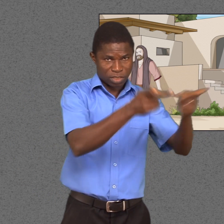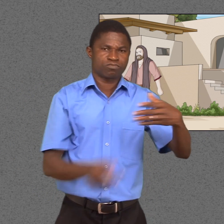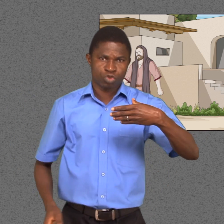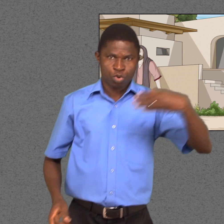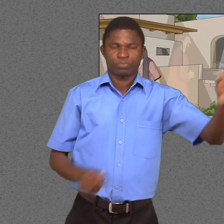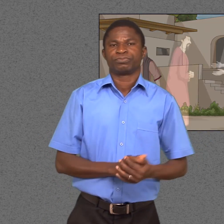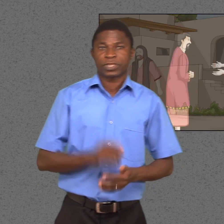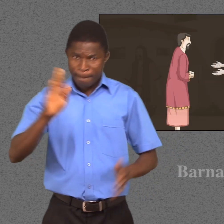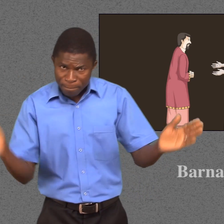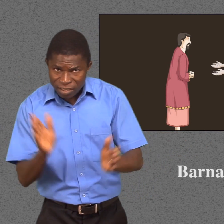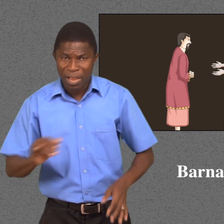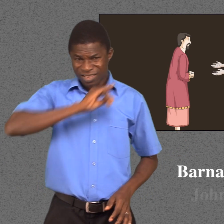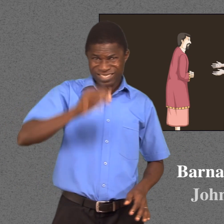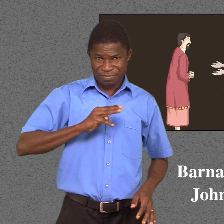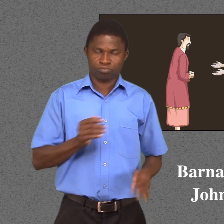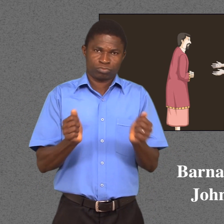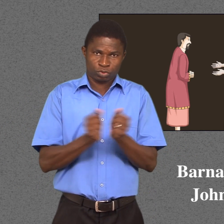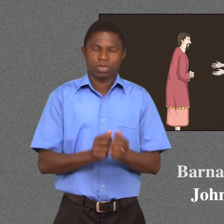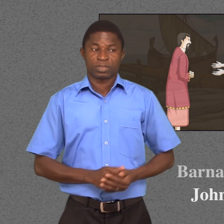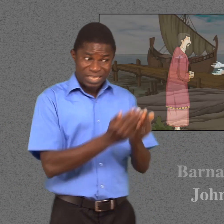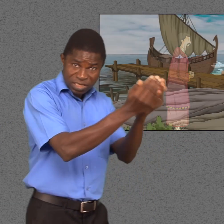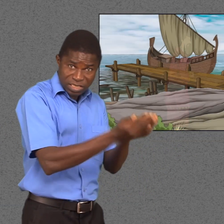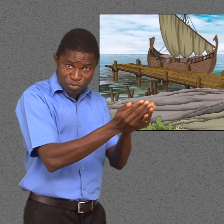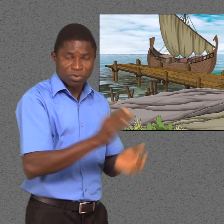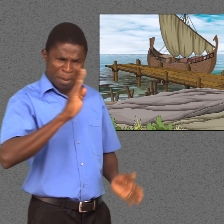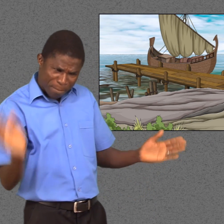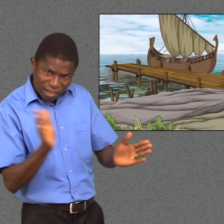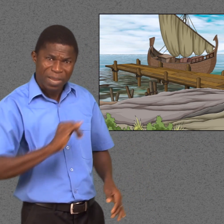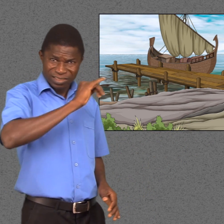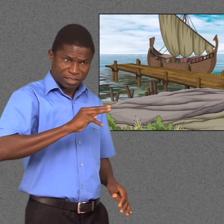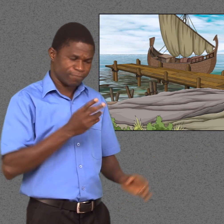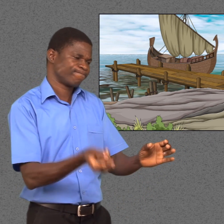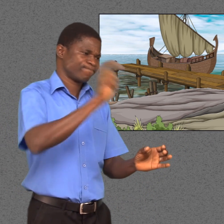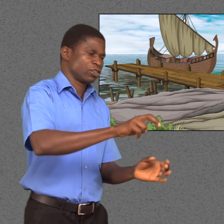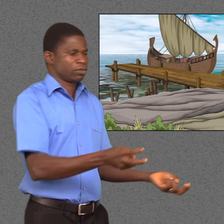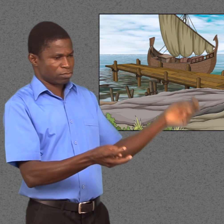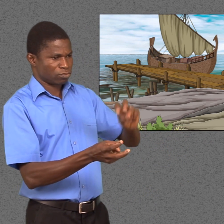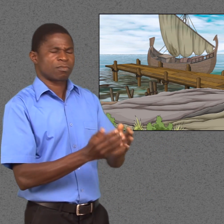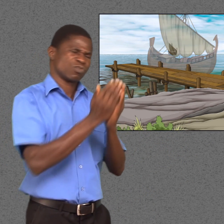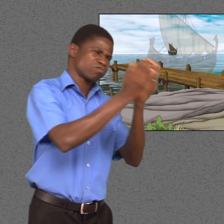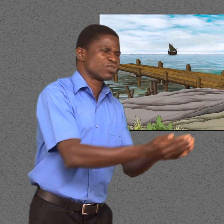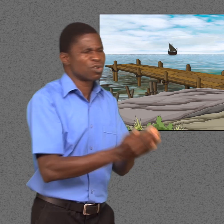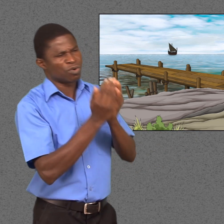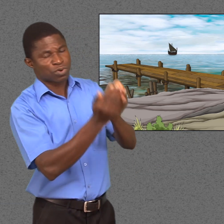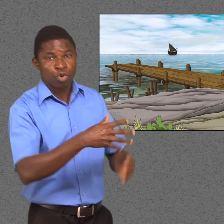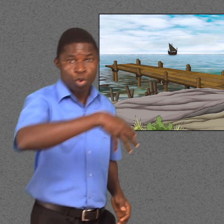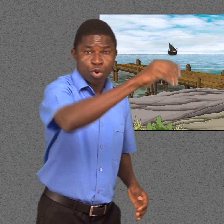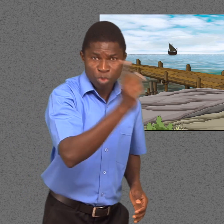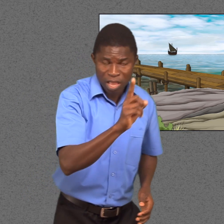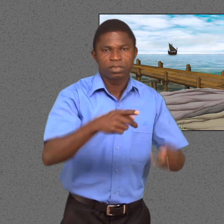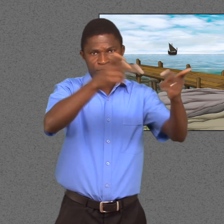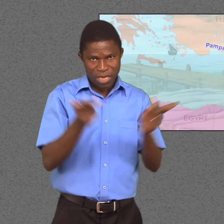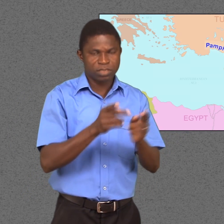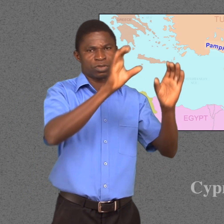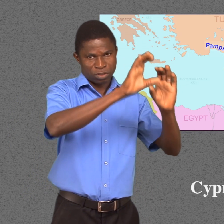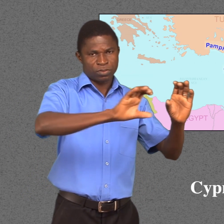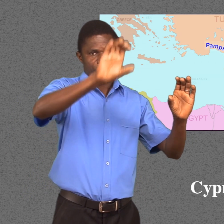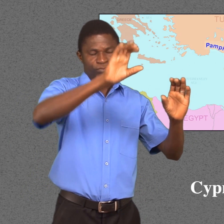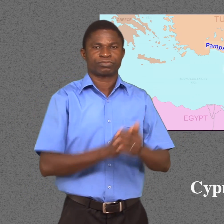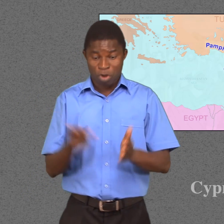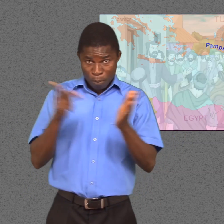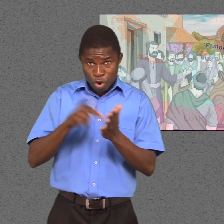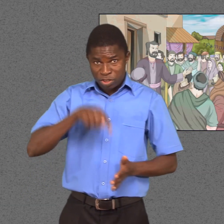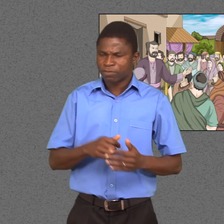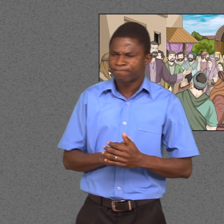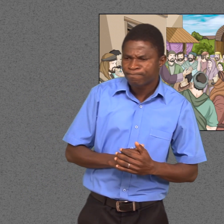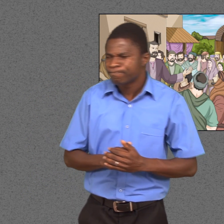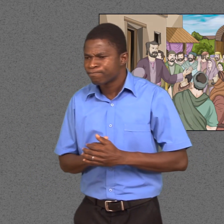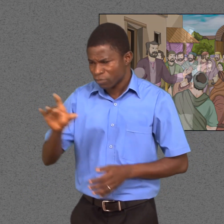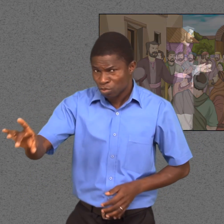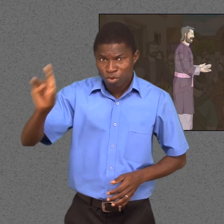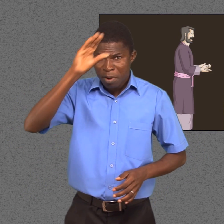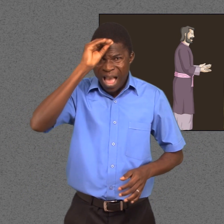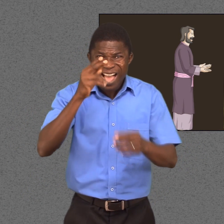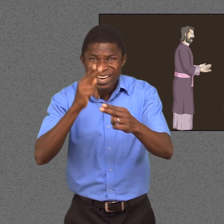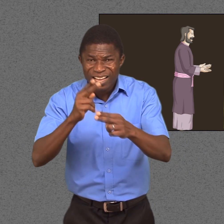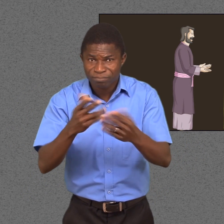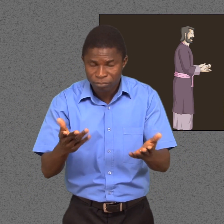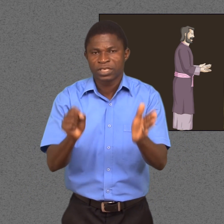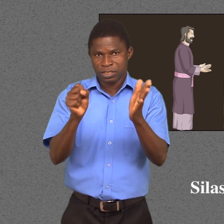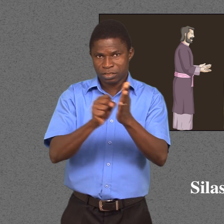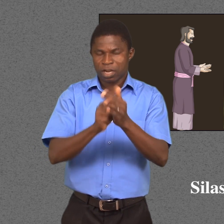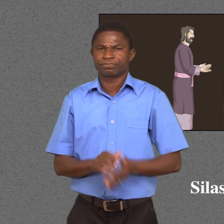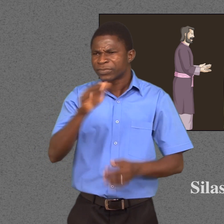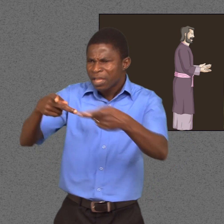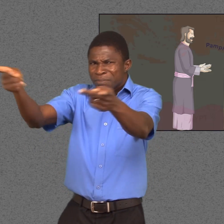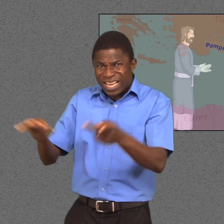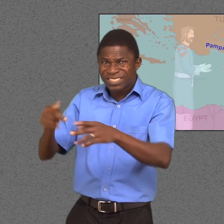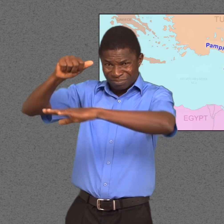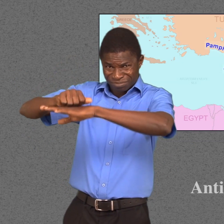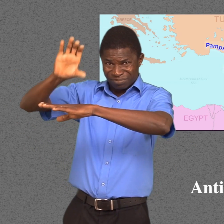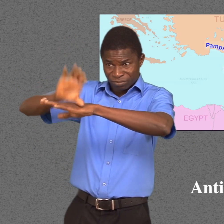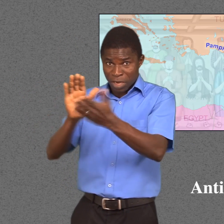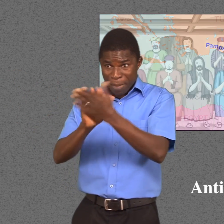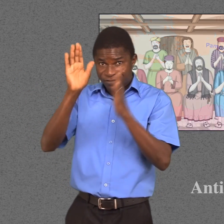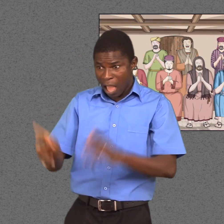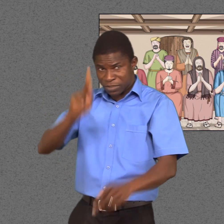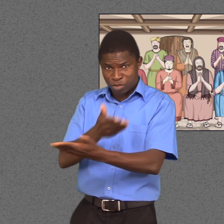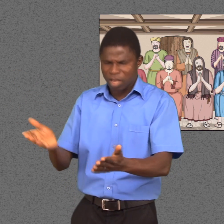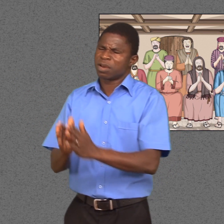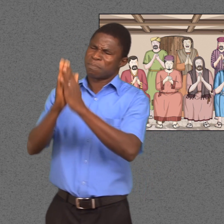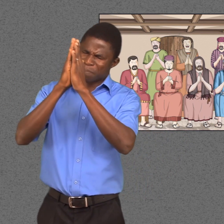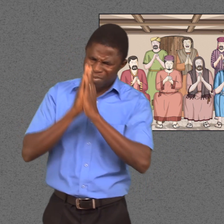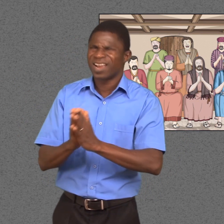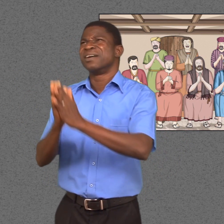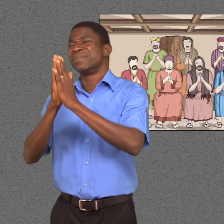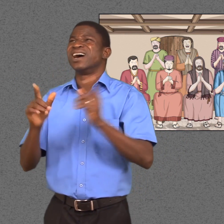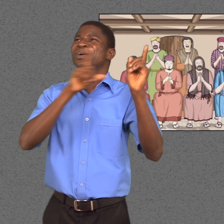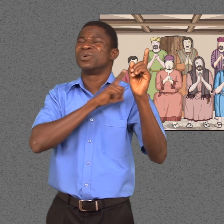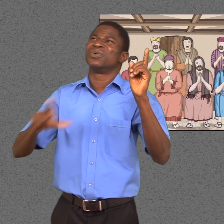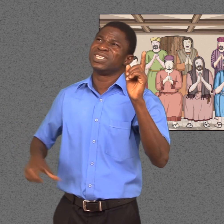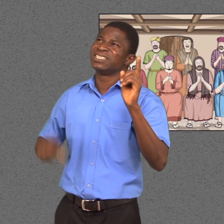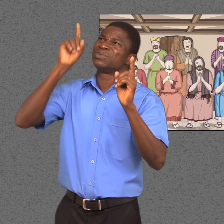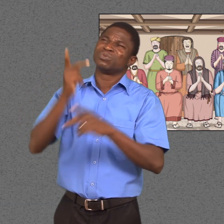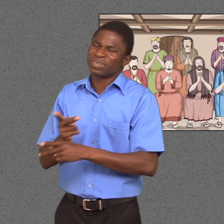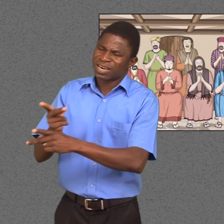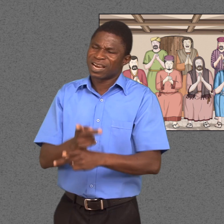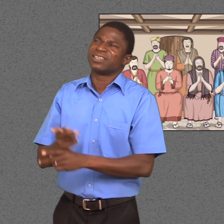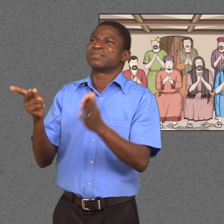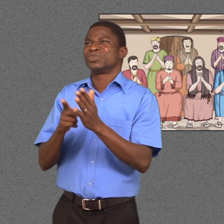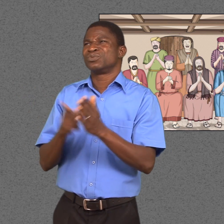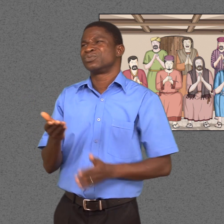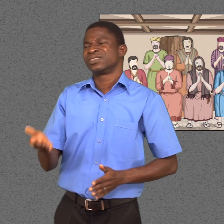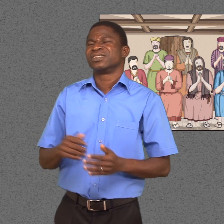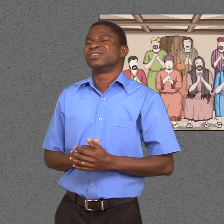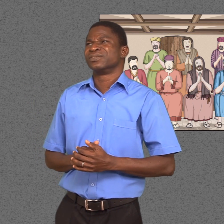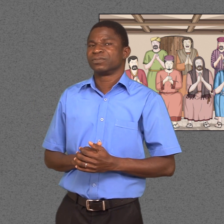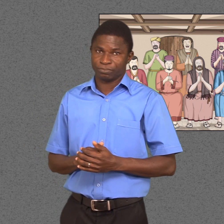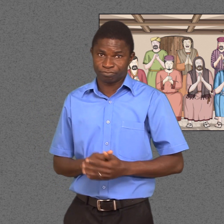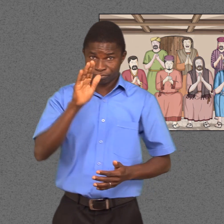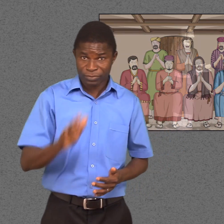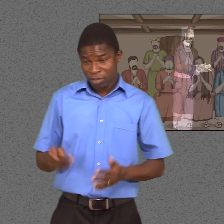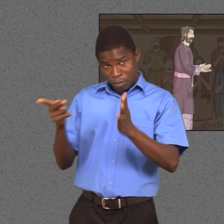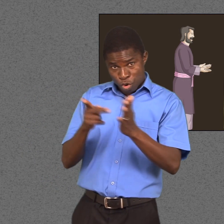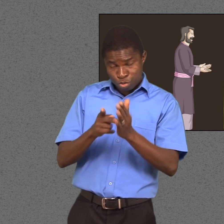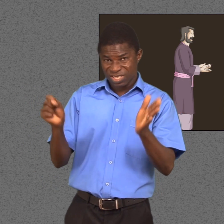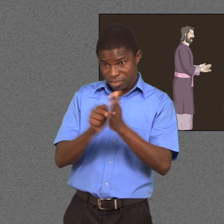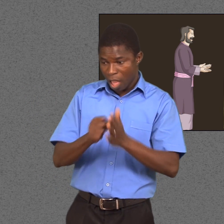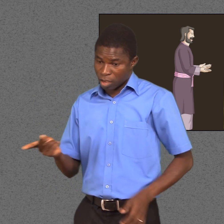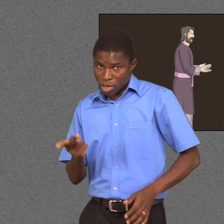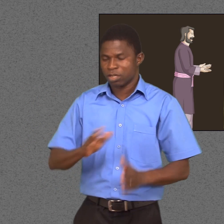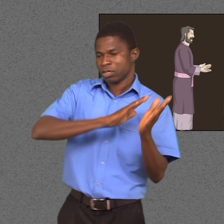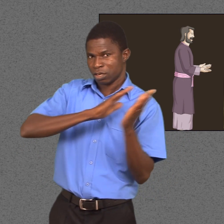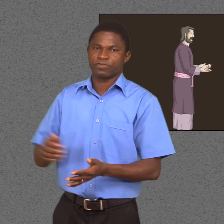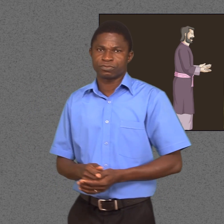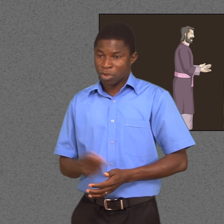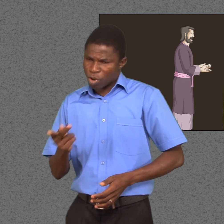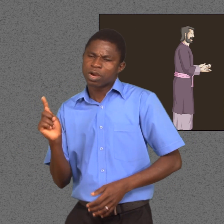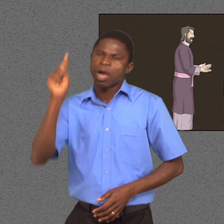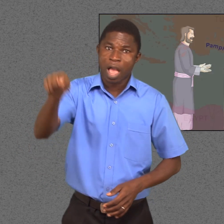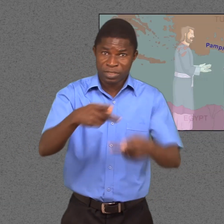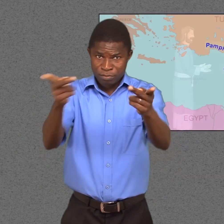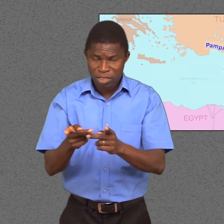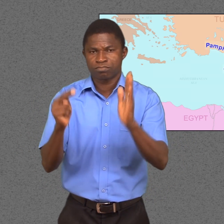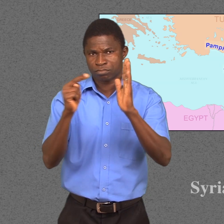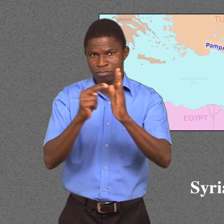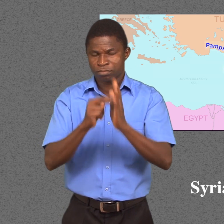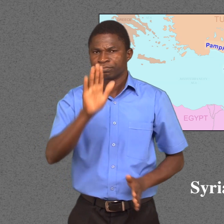Barnabas took Mark and sailed for Cyprus, but Paul chose Silas and left, commended by the brothers to the grace of the Lord.